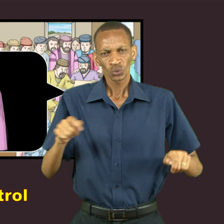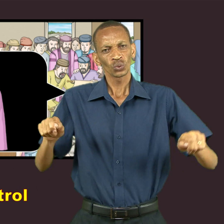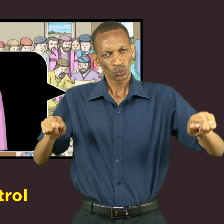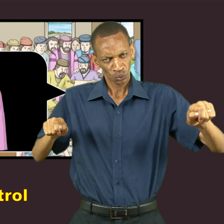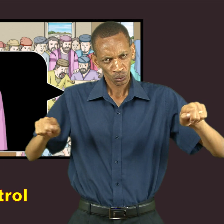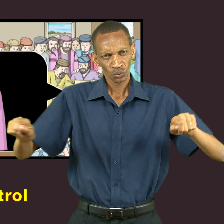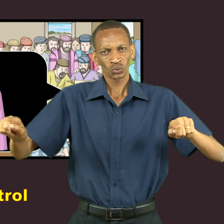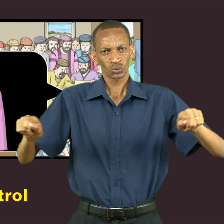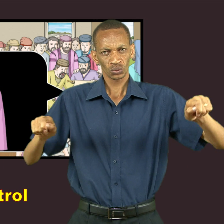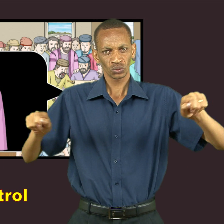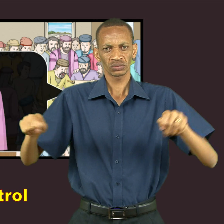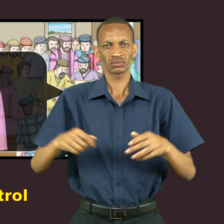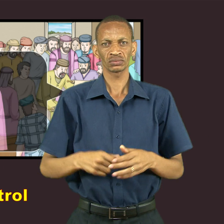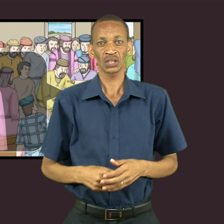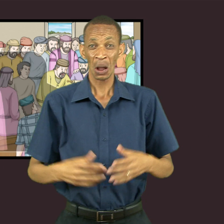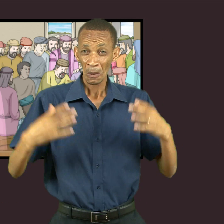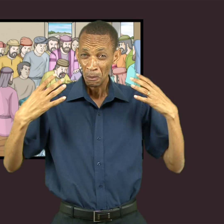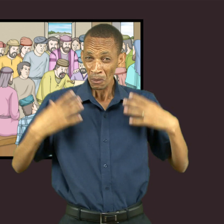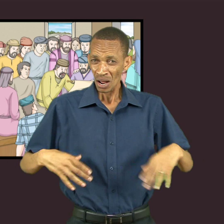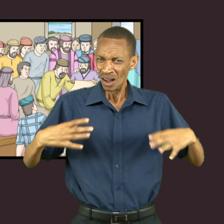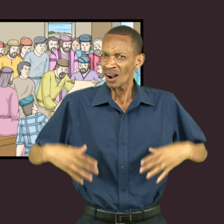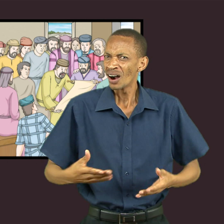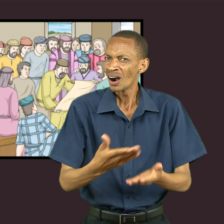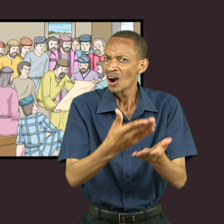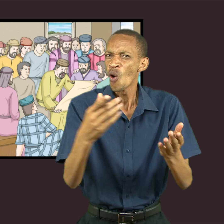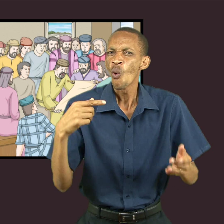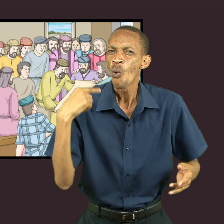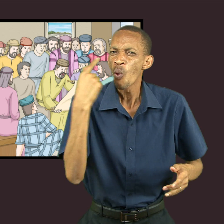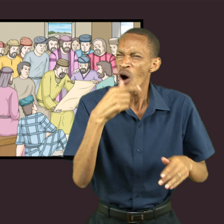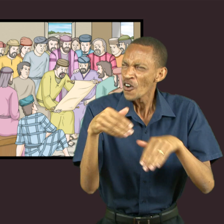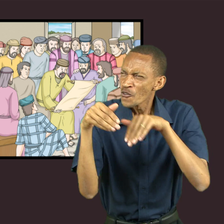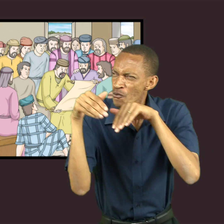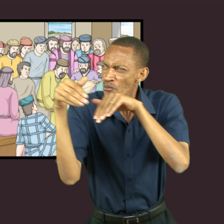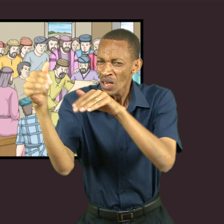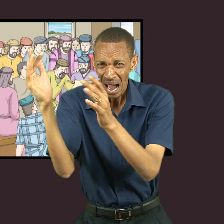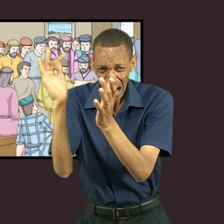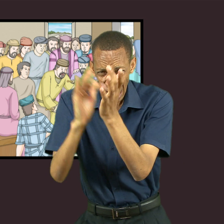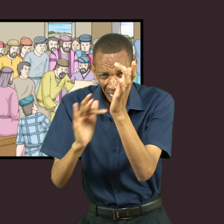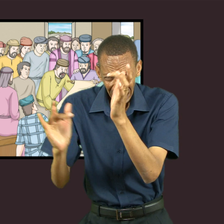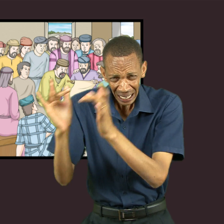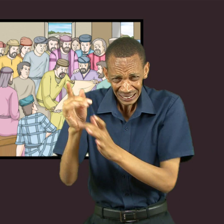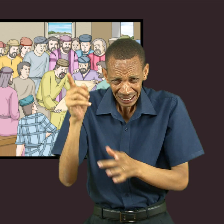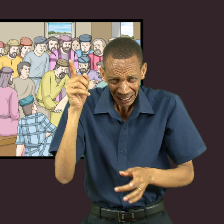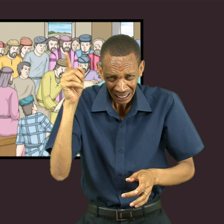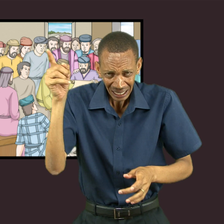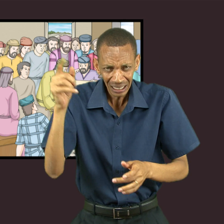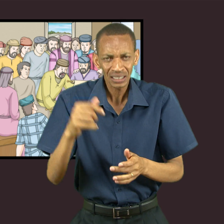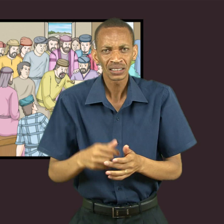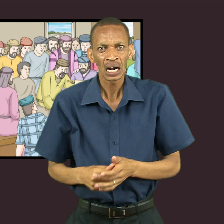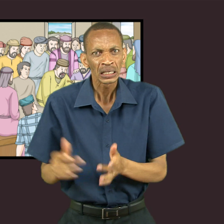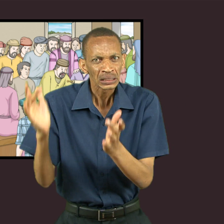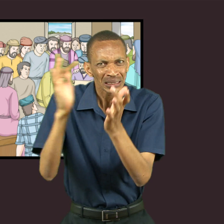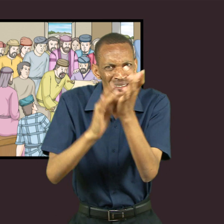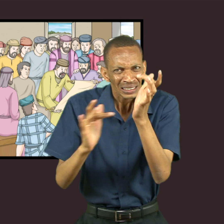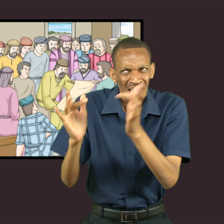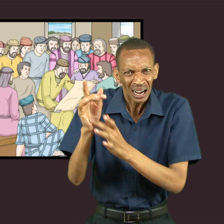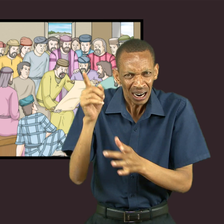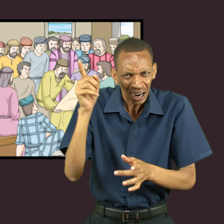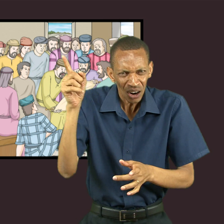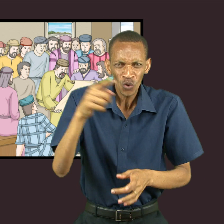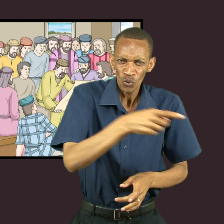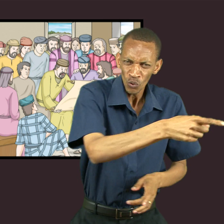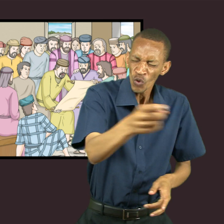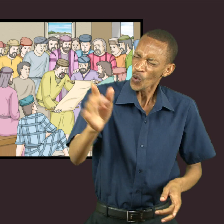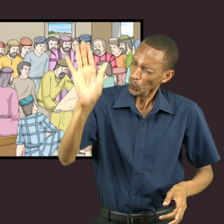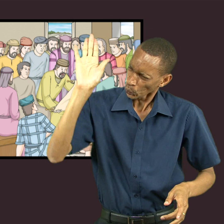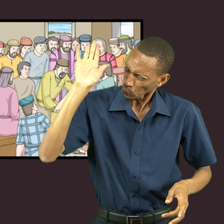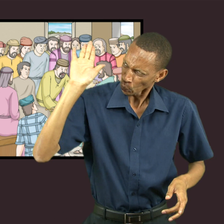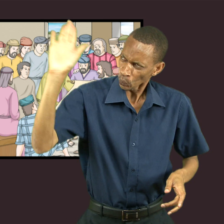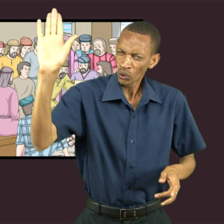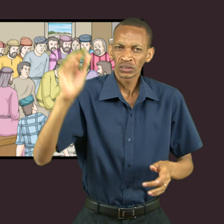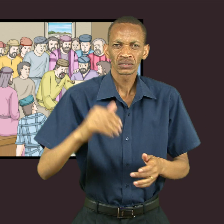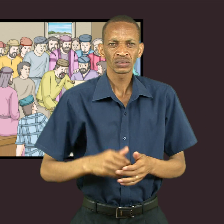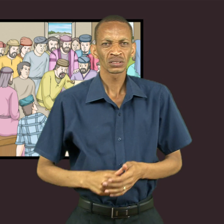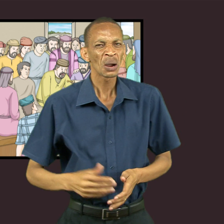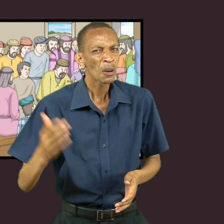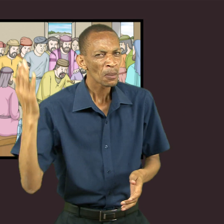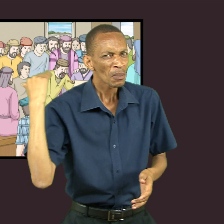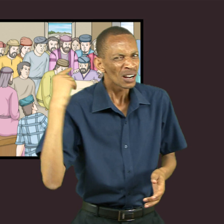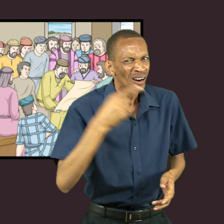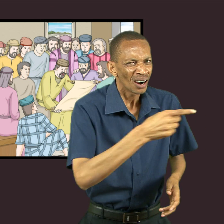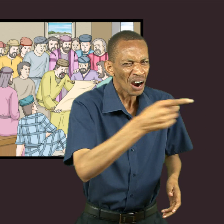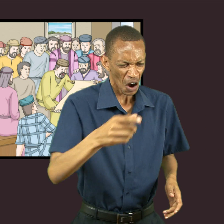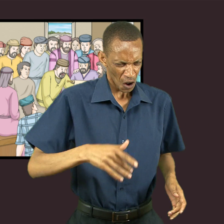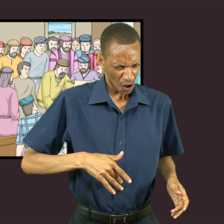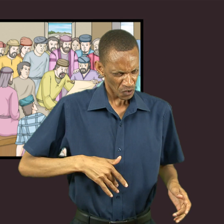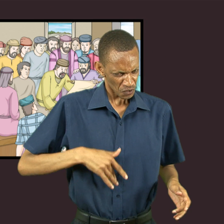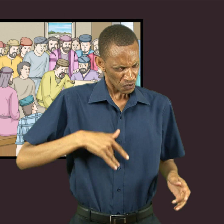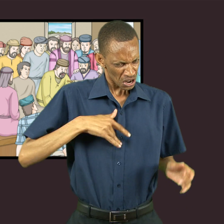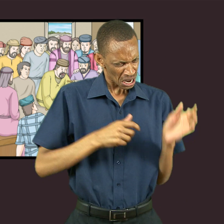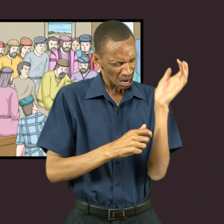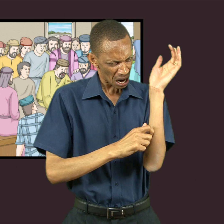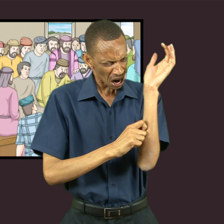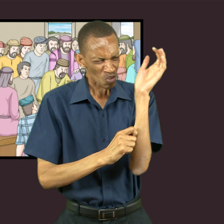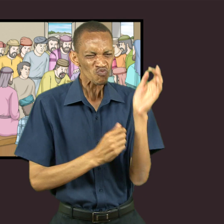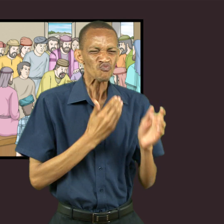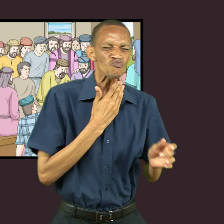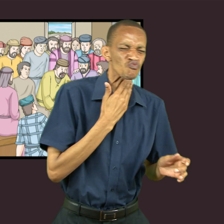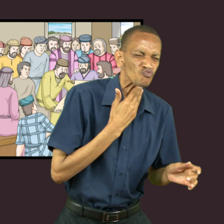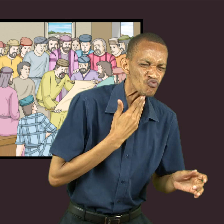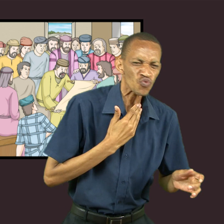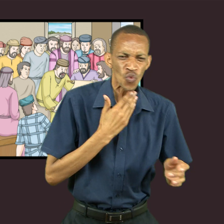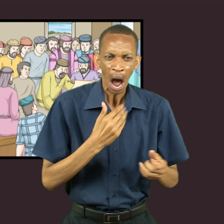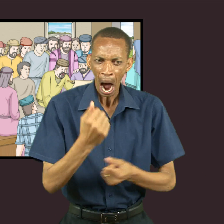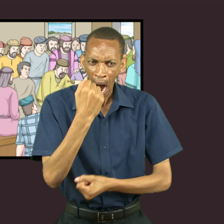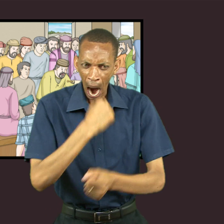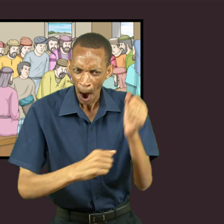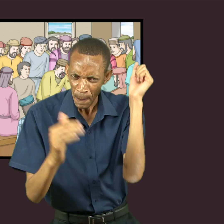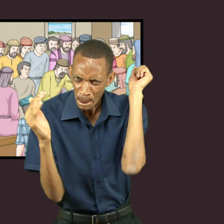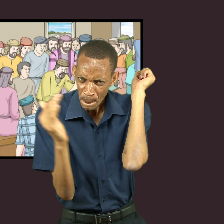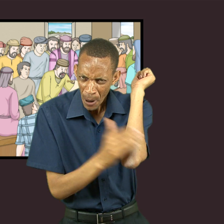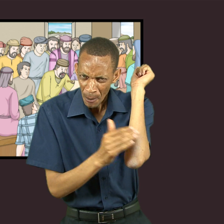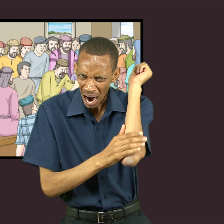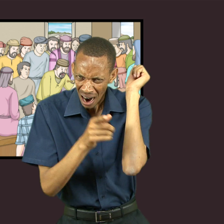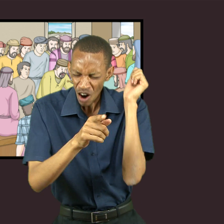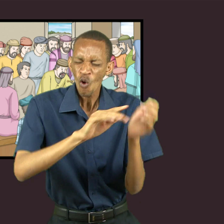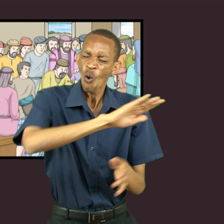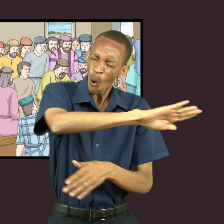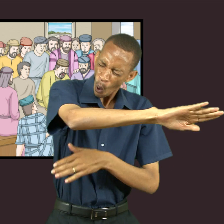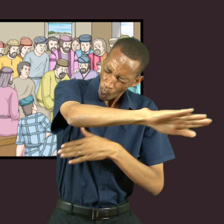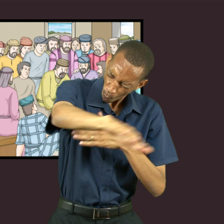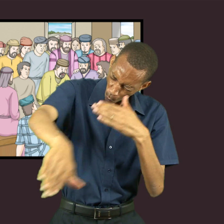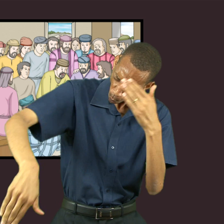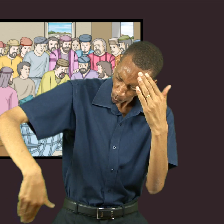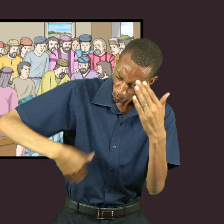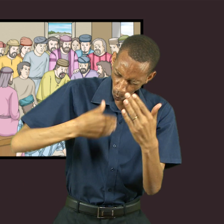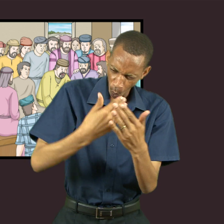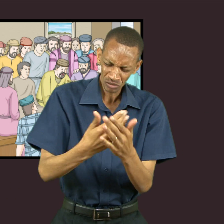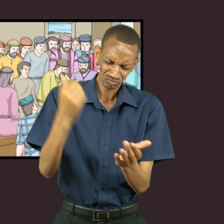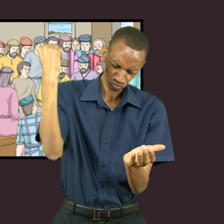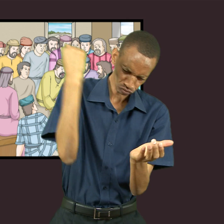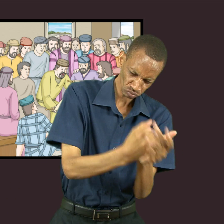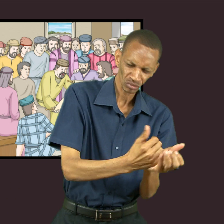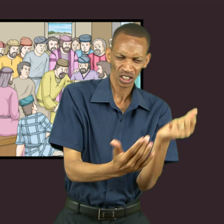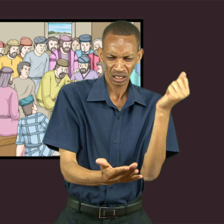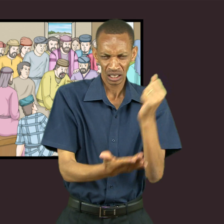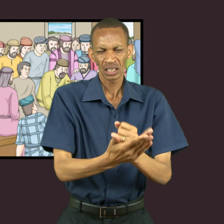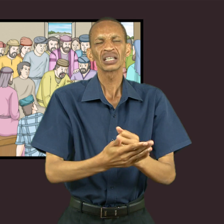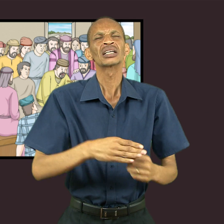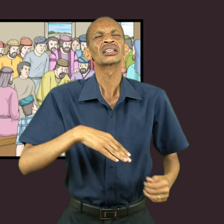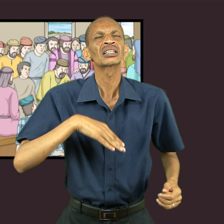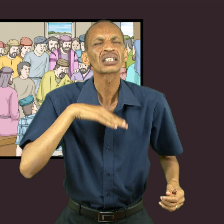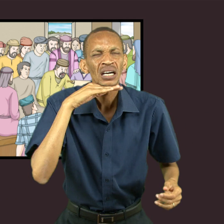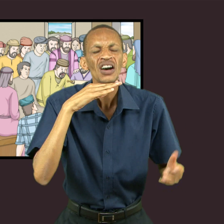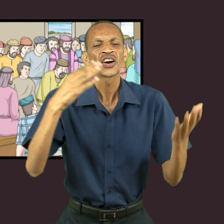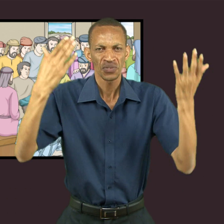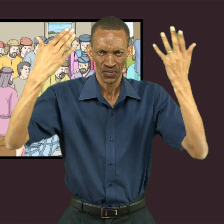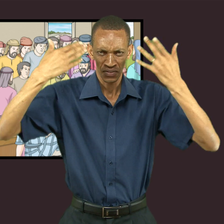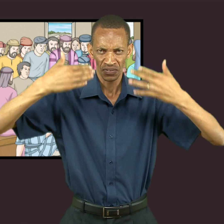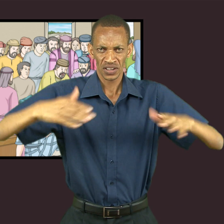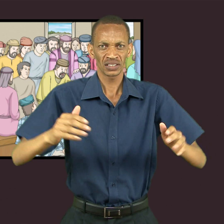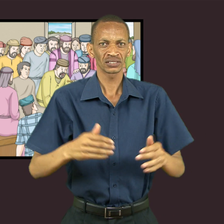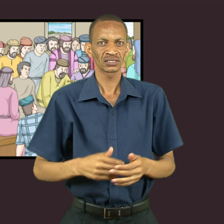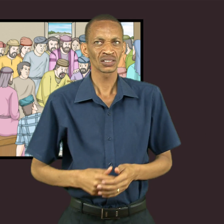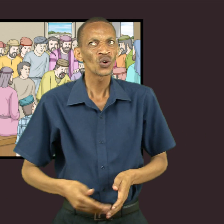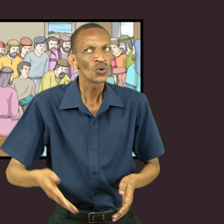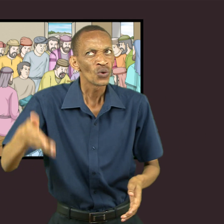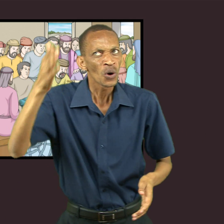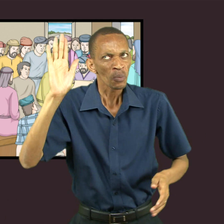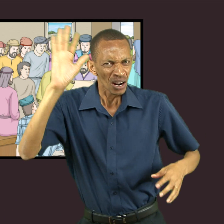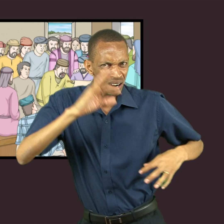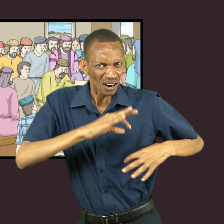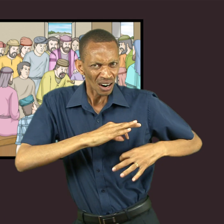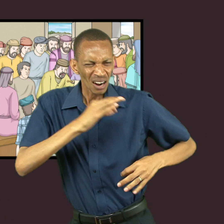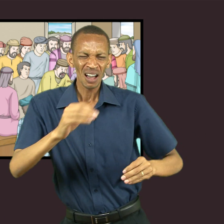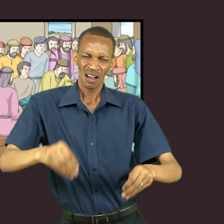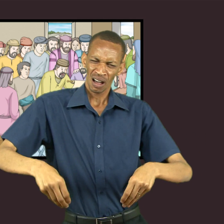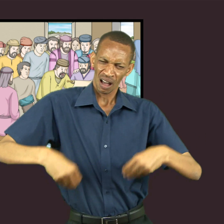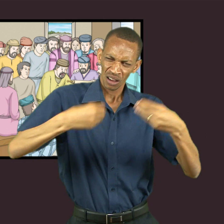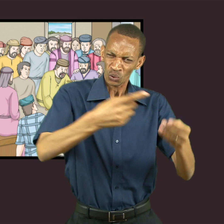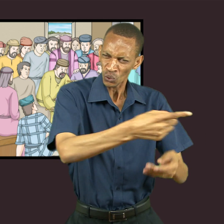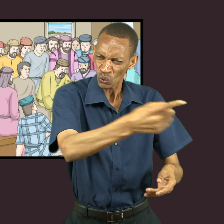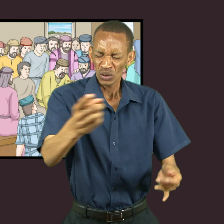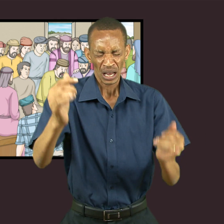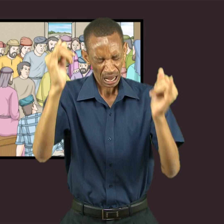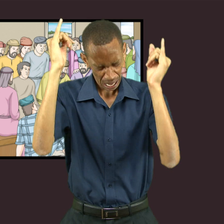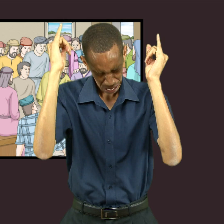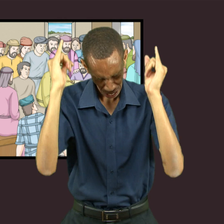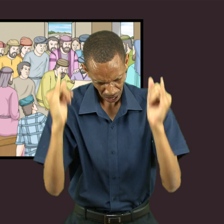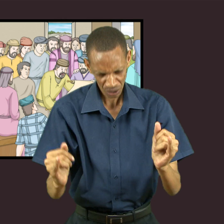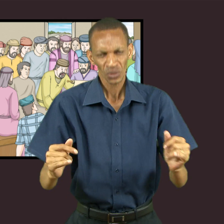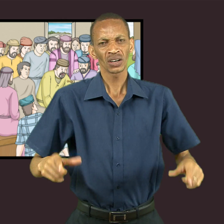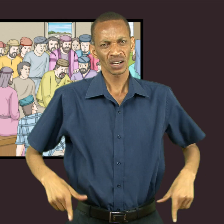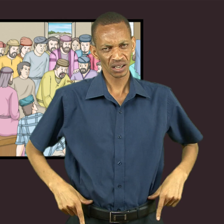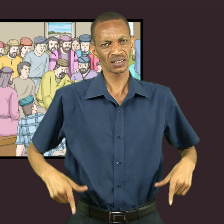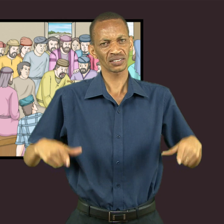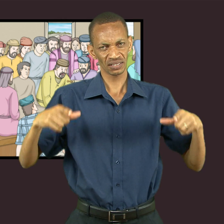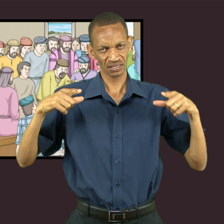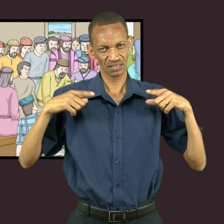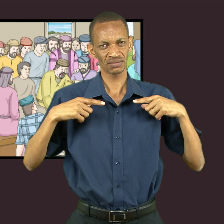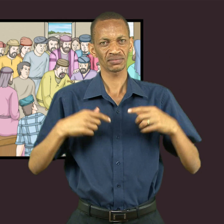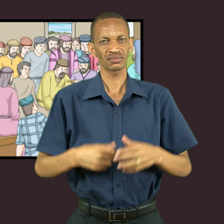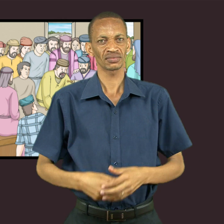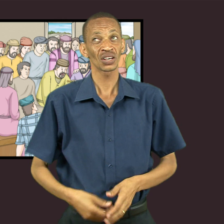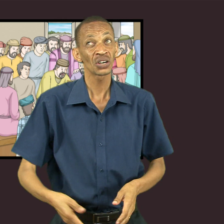Those who belong to Christ Jesus have crucified the flesh with its passions and desires.